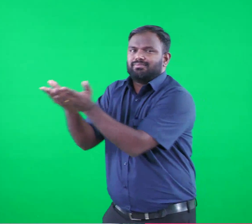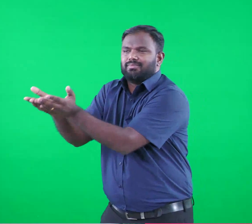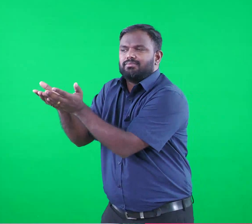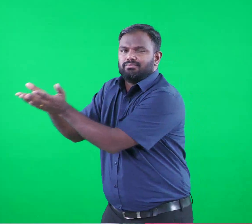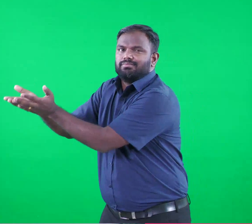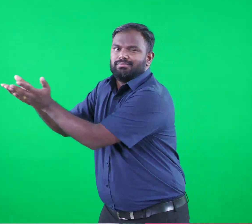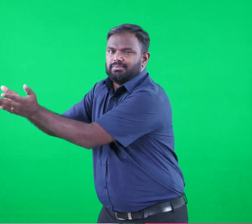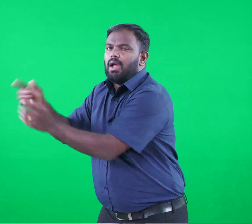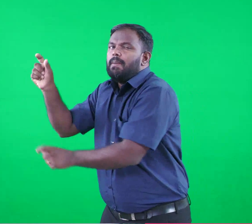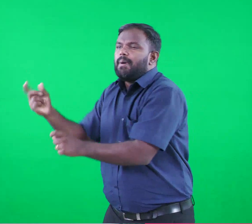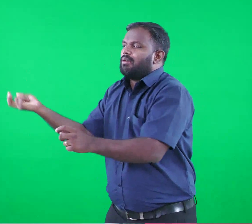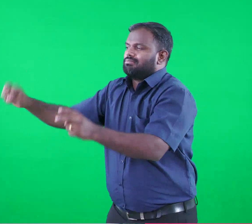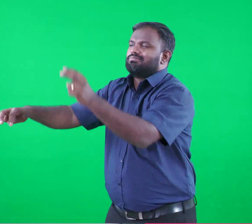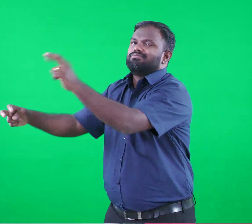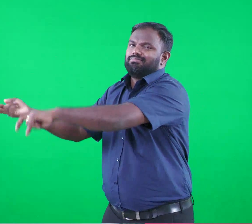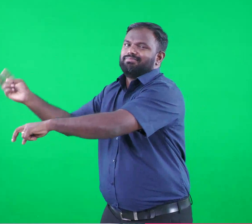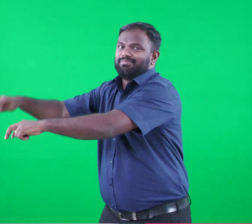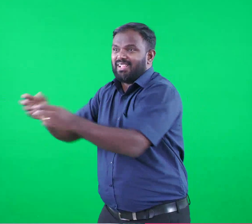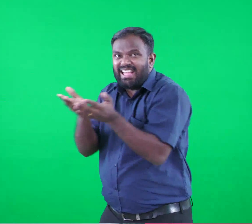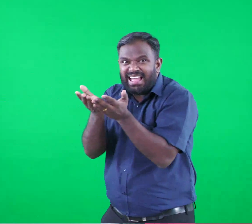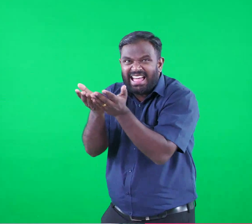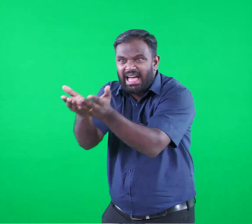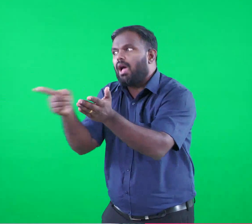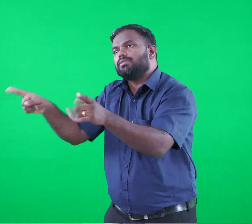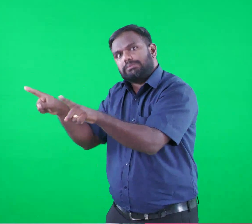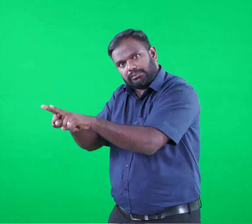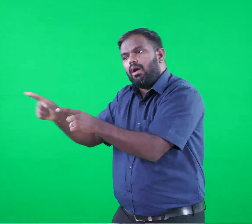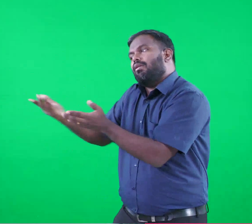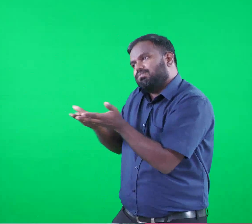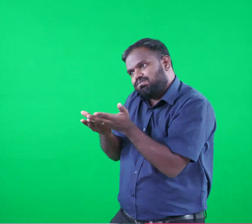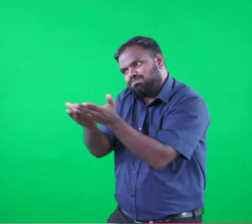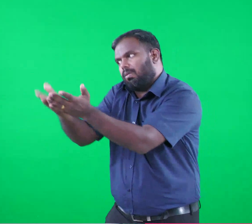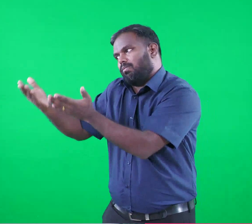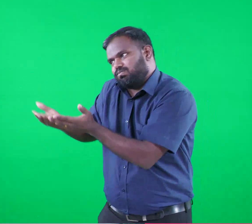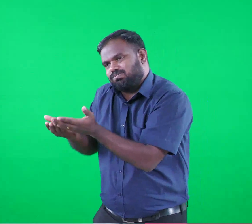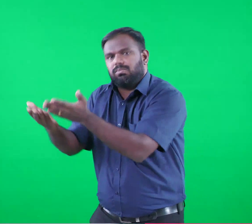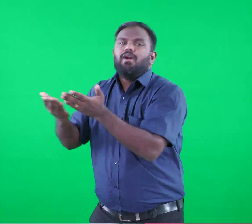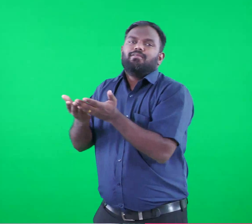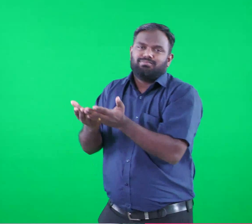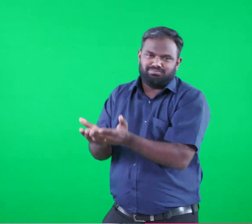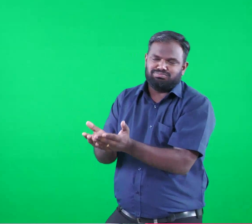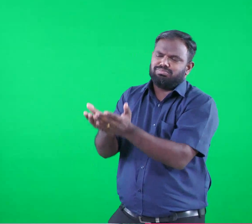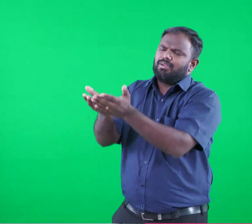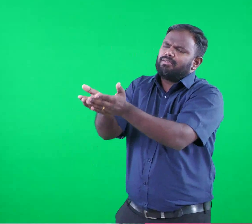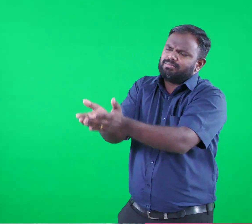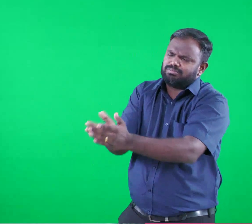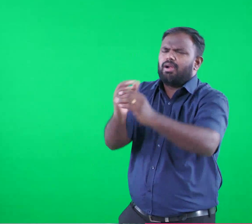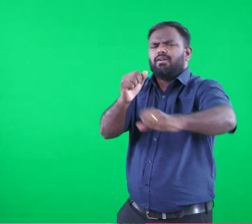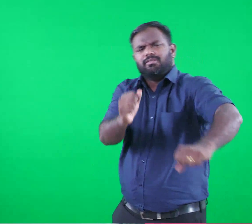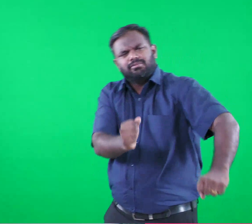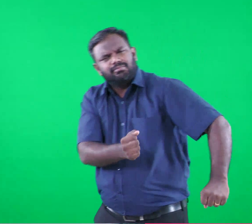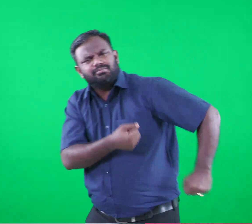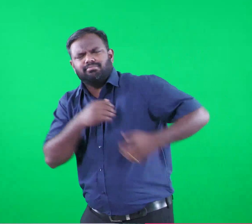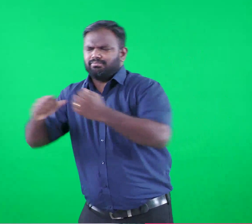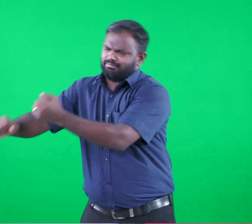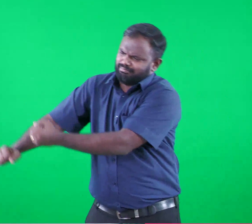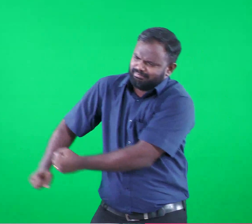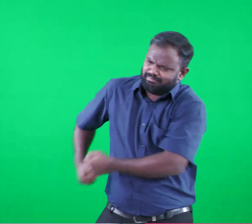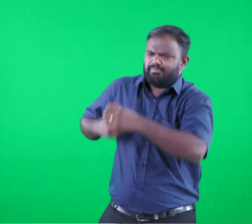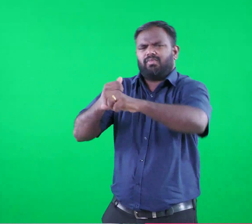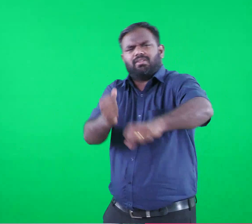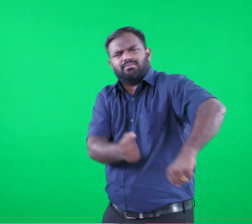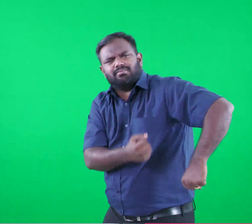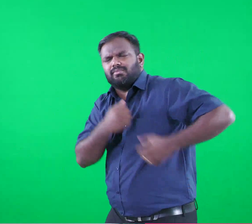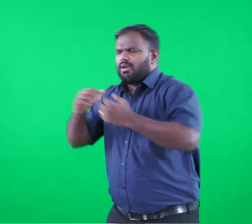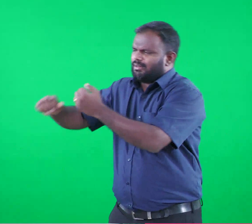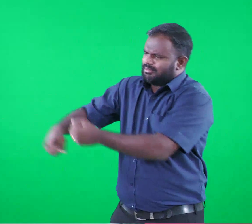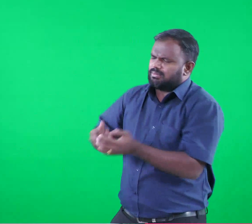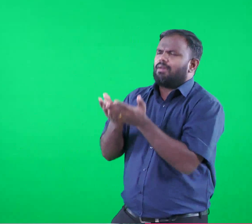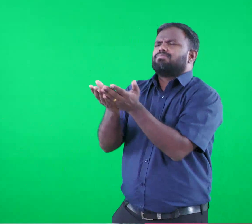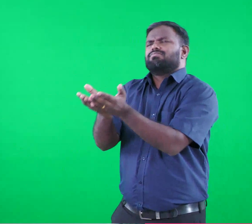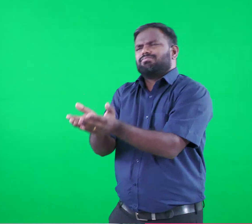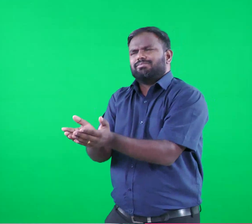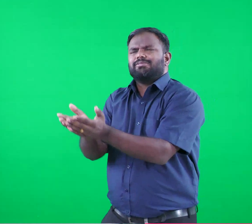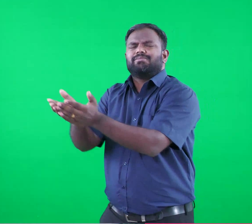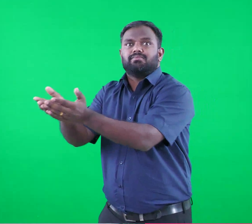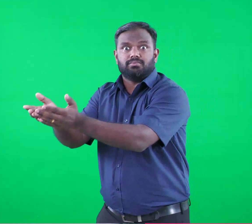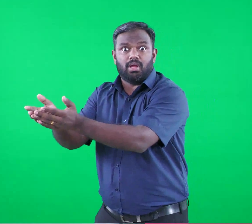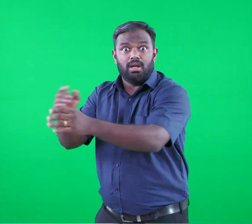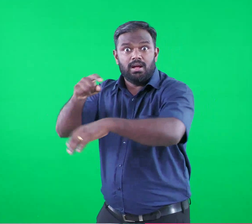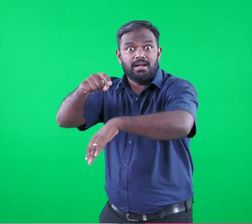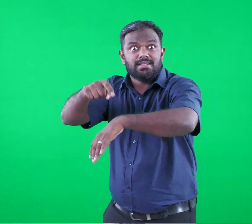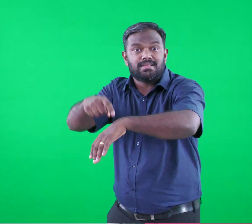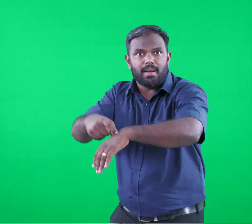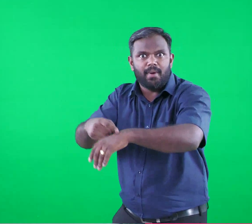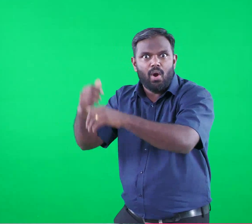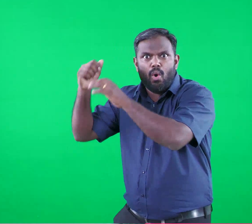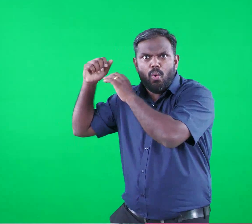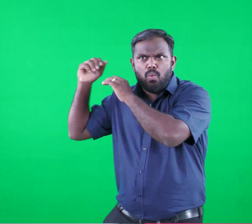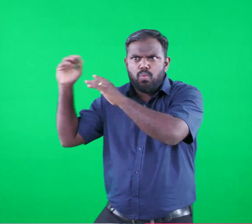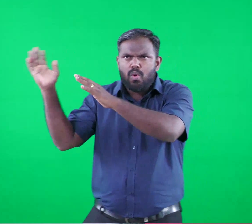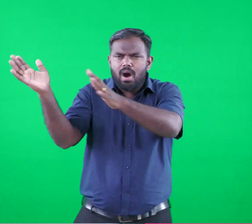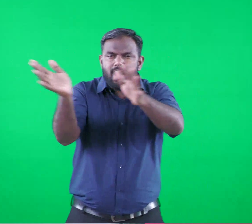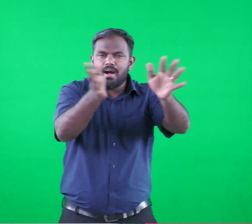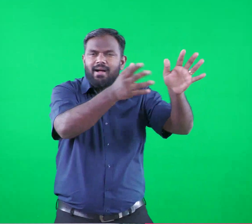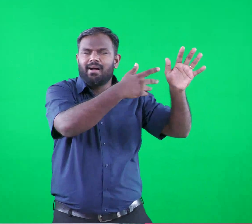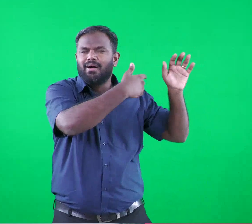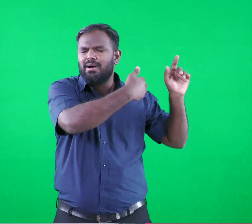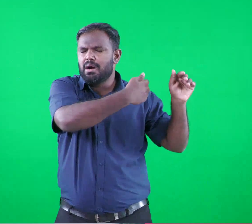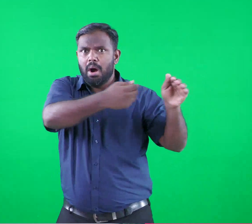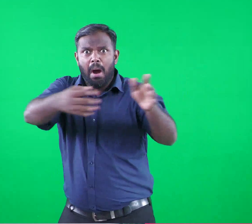And there were other boats with Him.